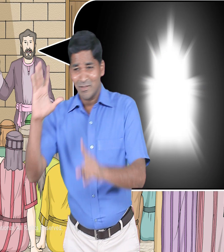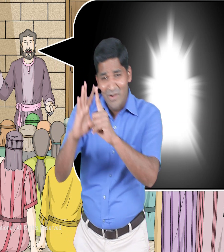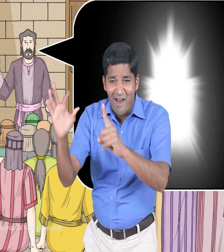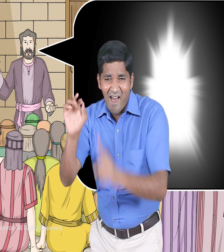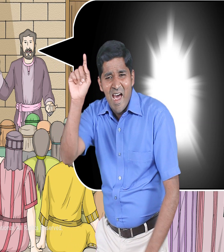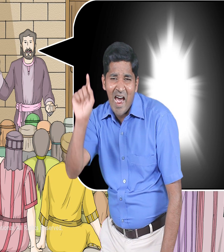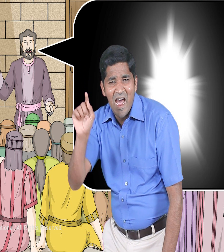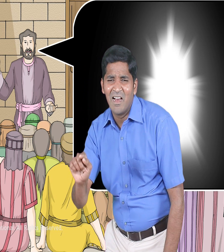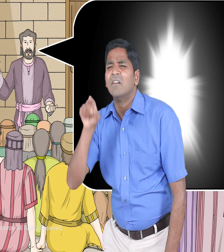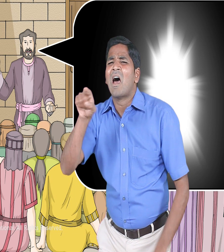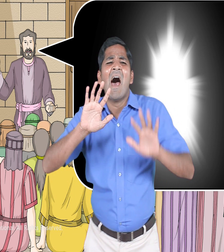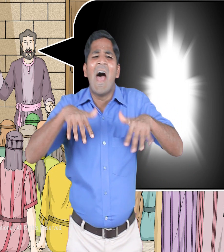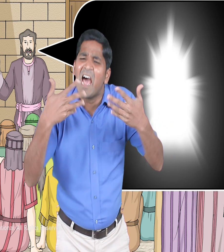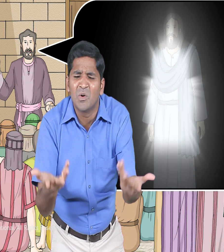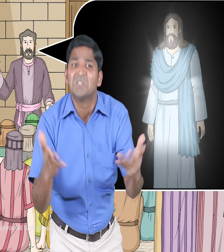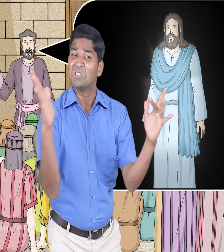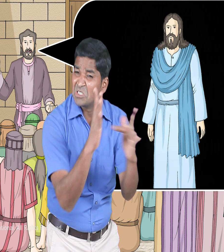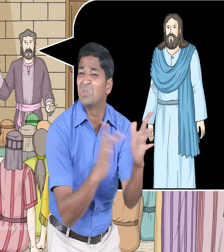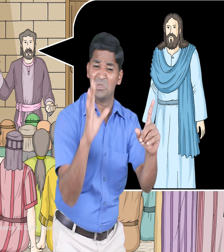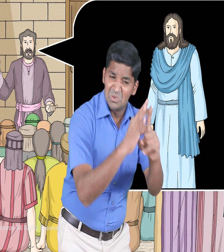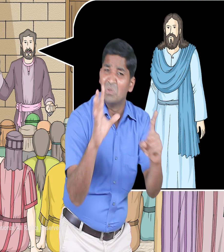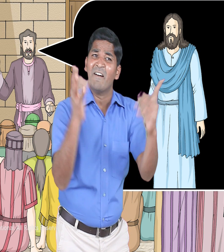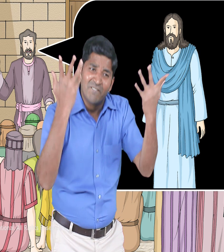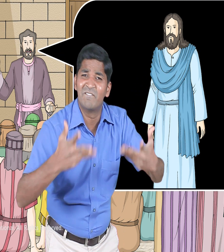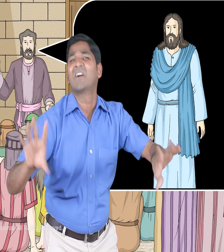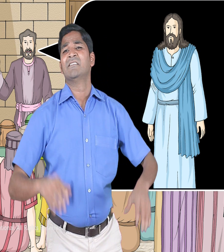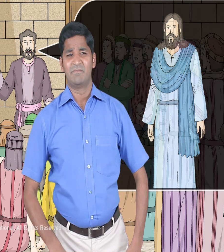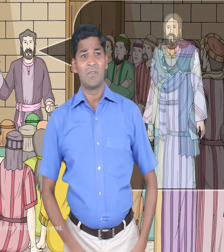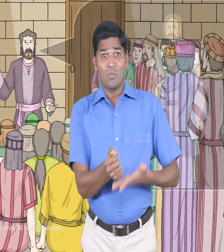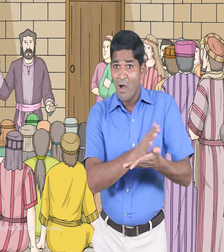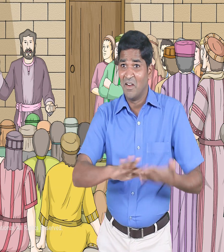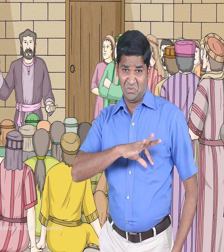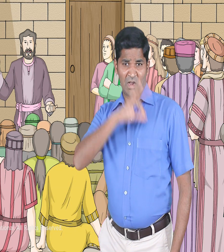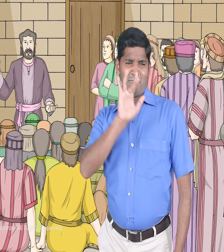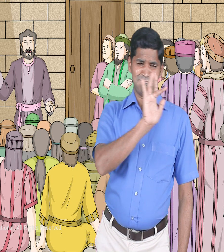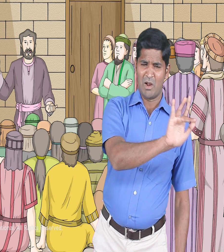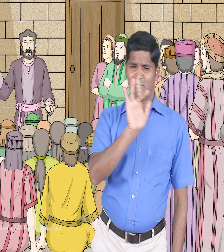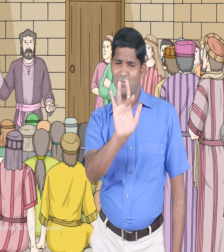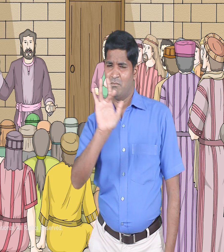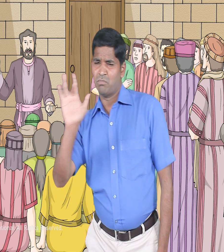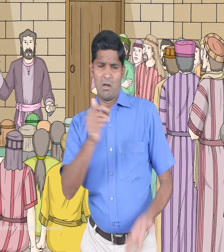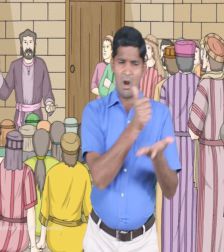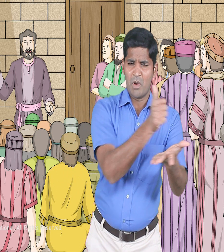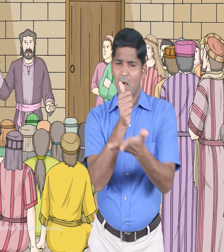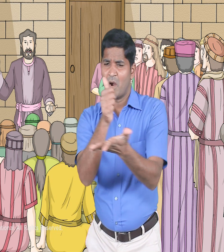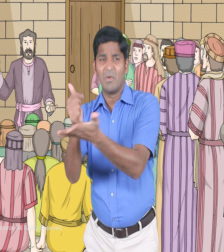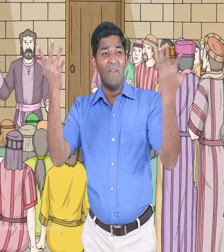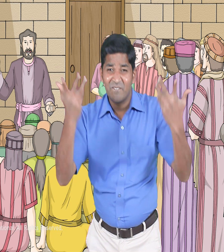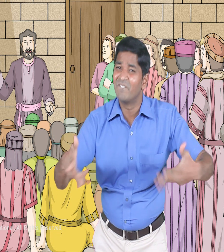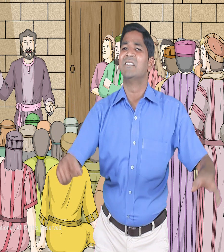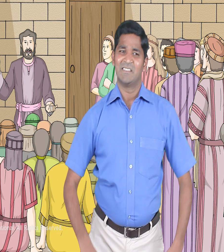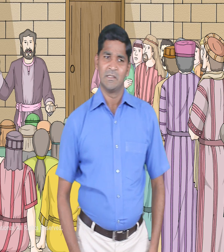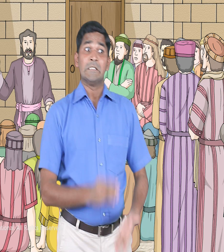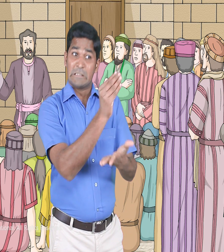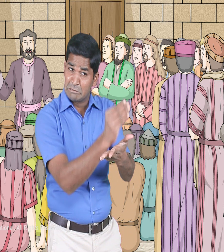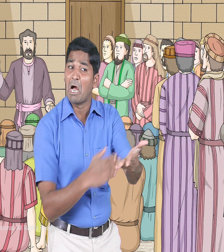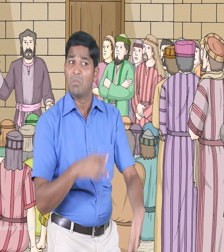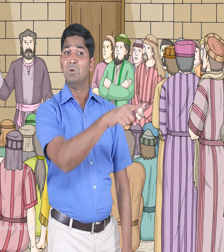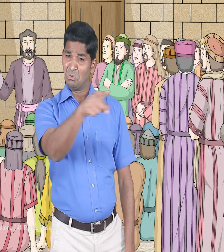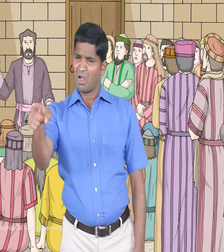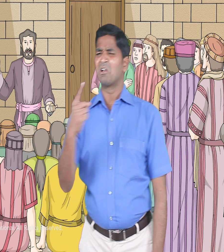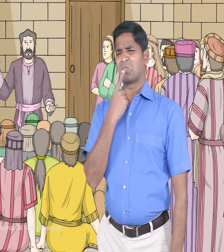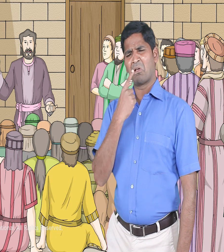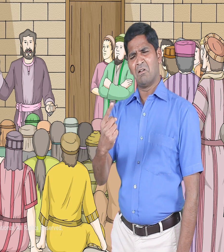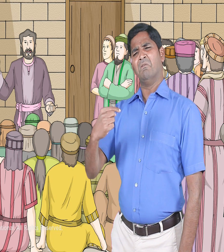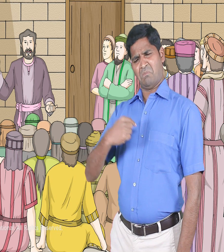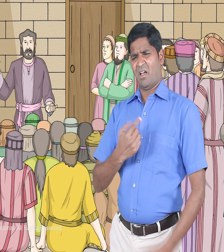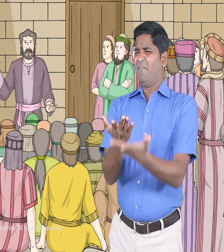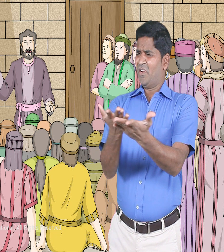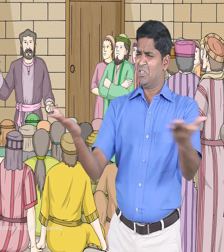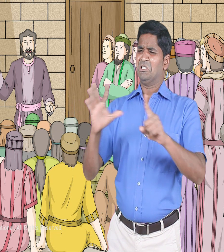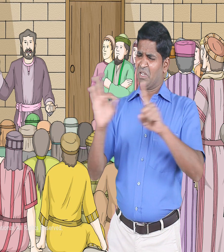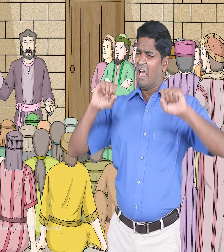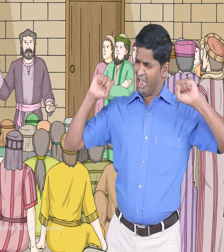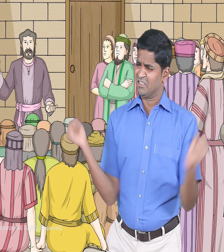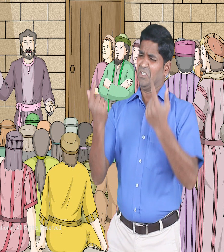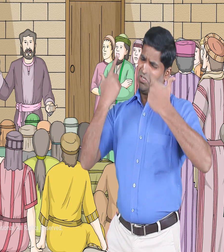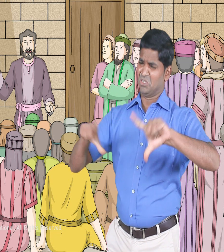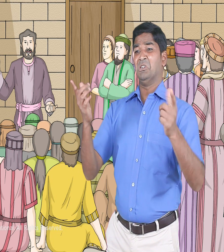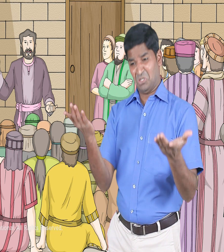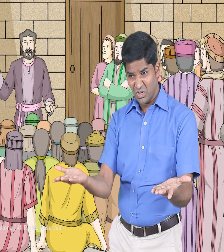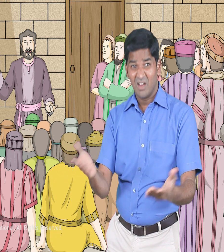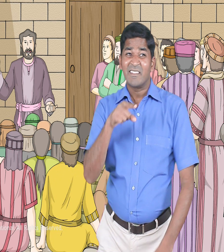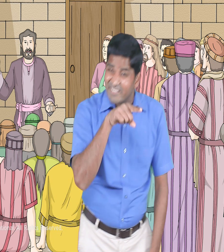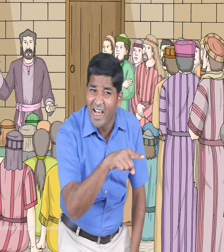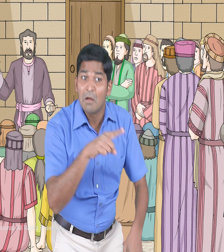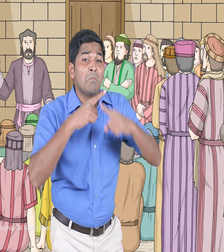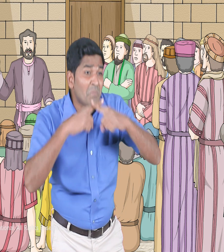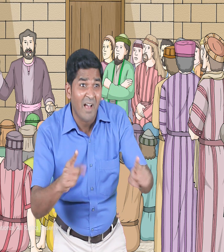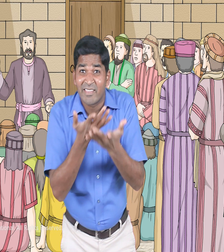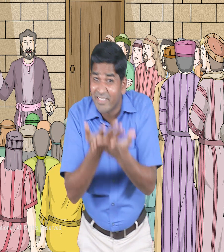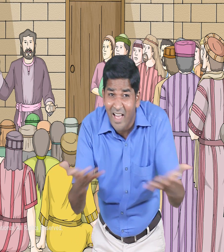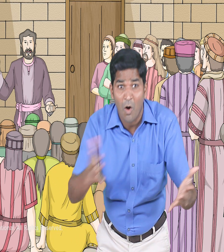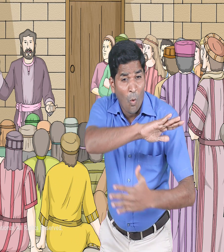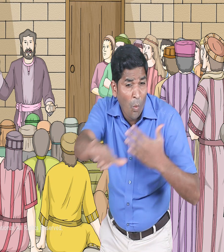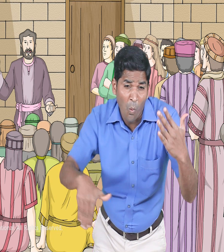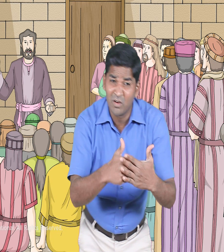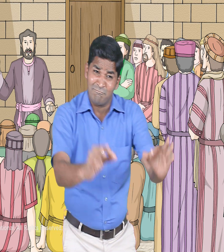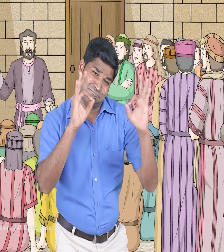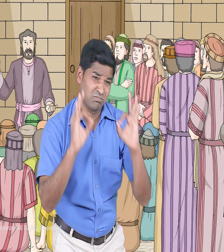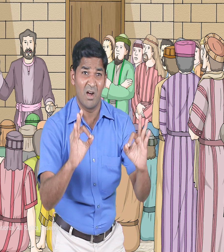“Everything is permissible for me,” but not everything is beneficial.